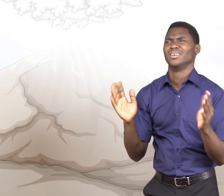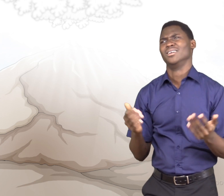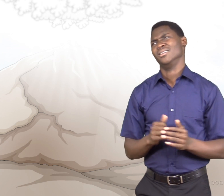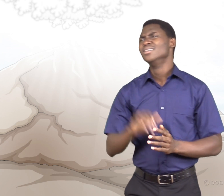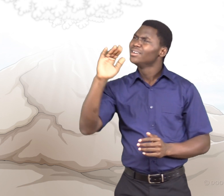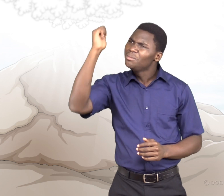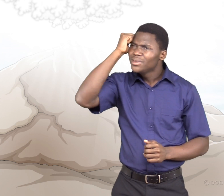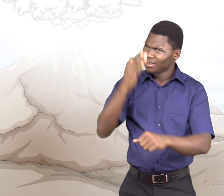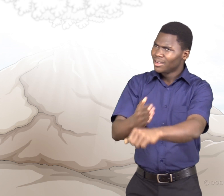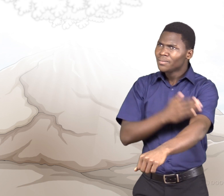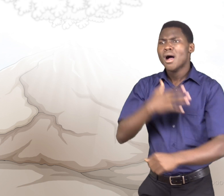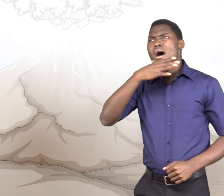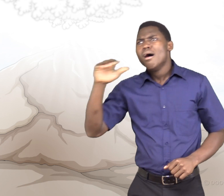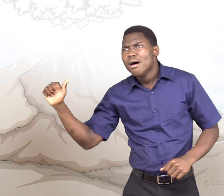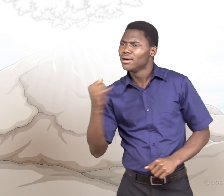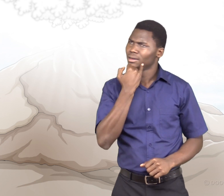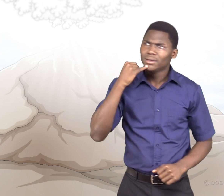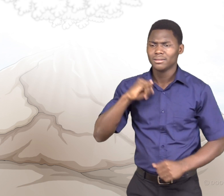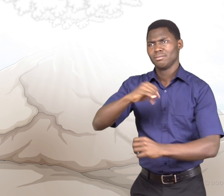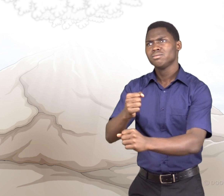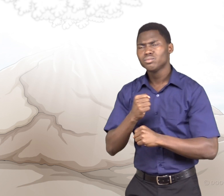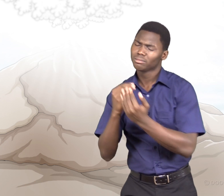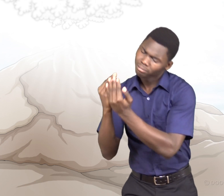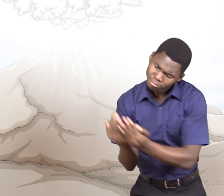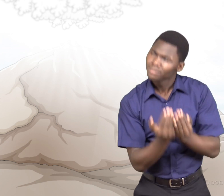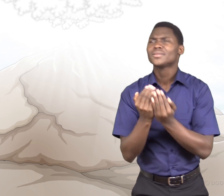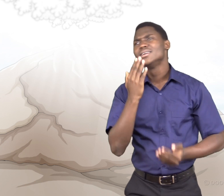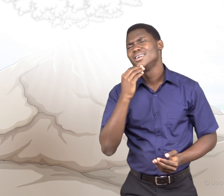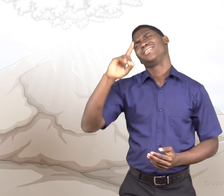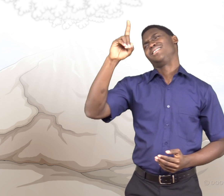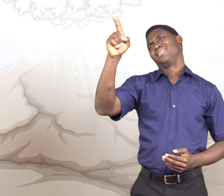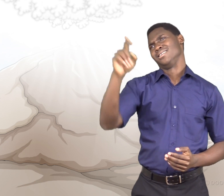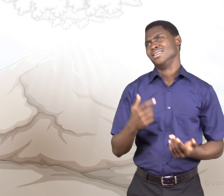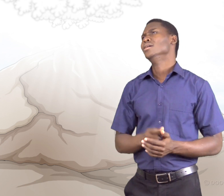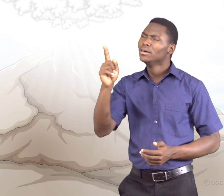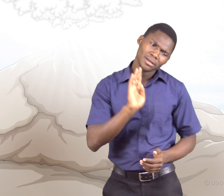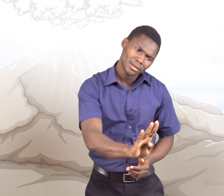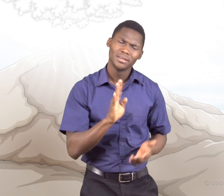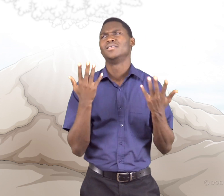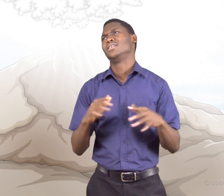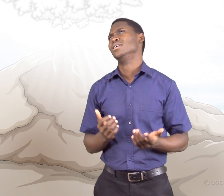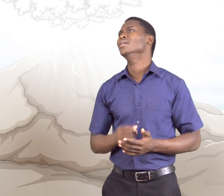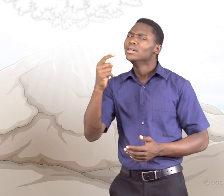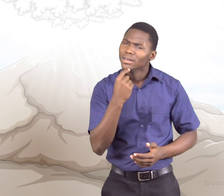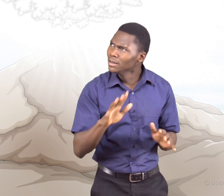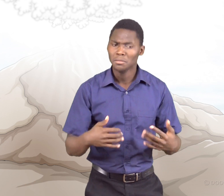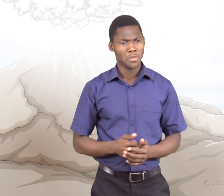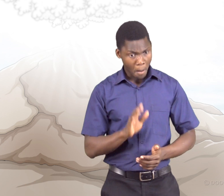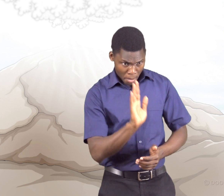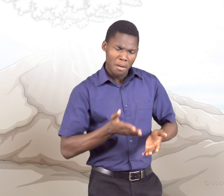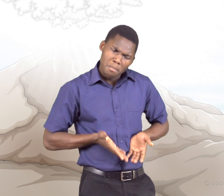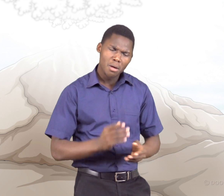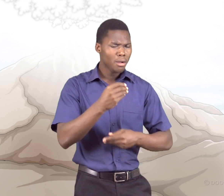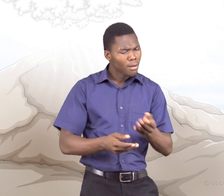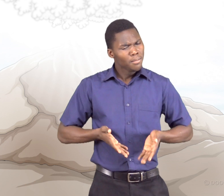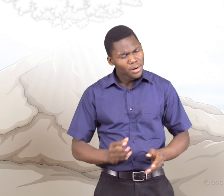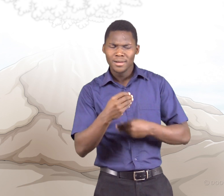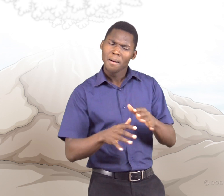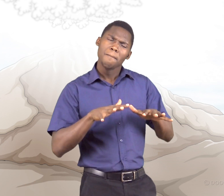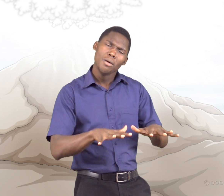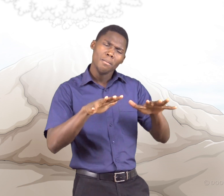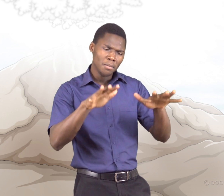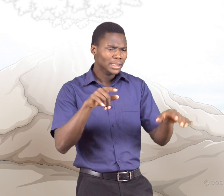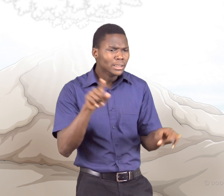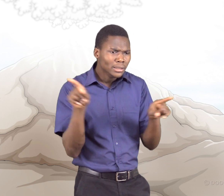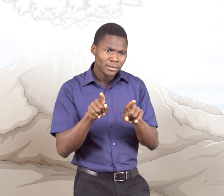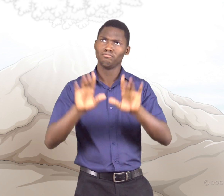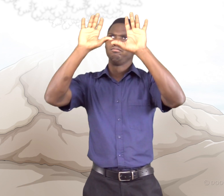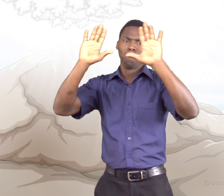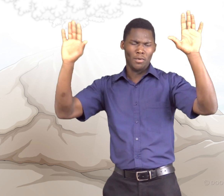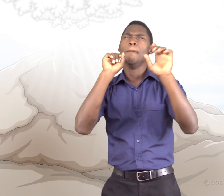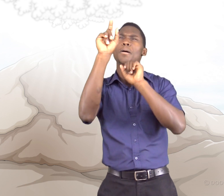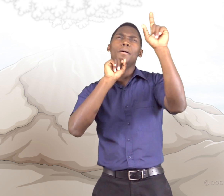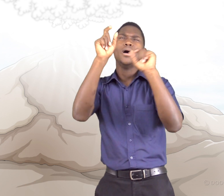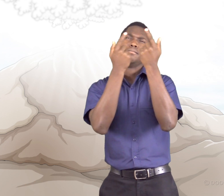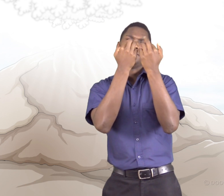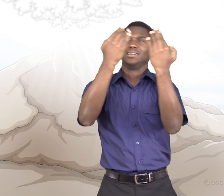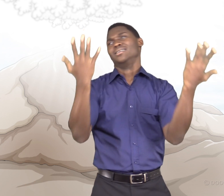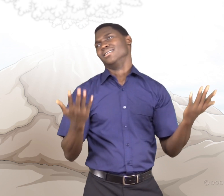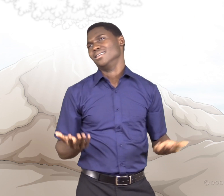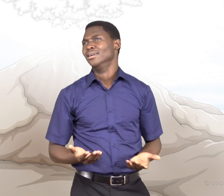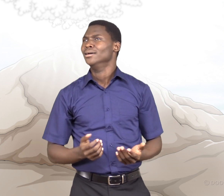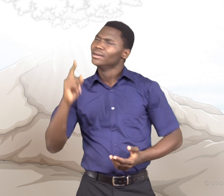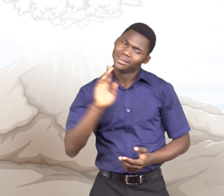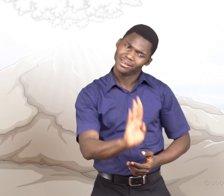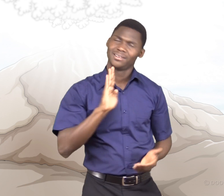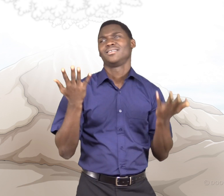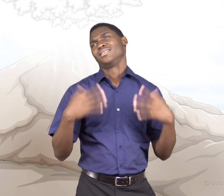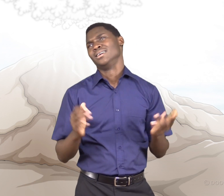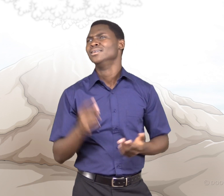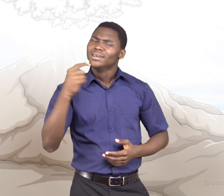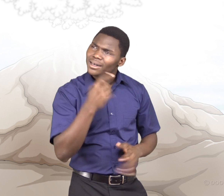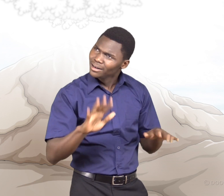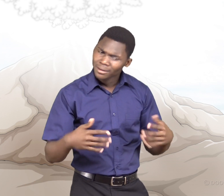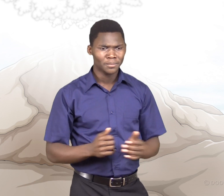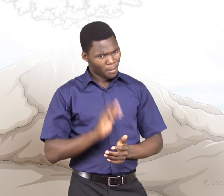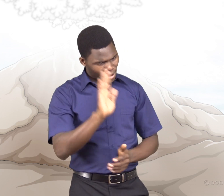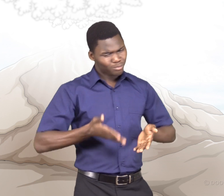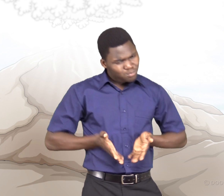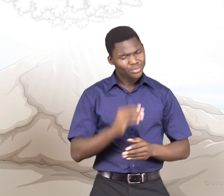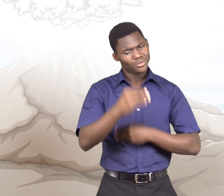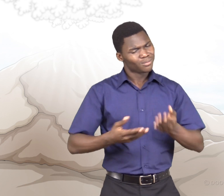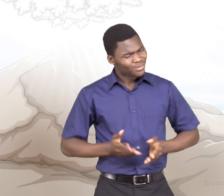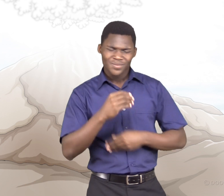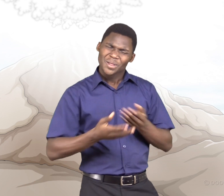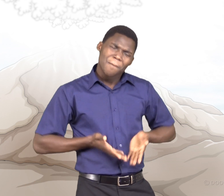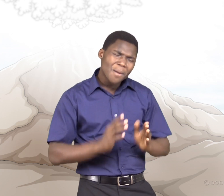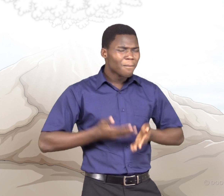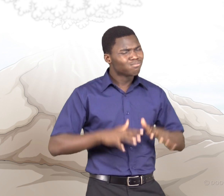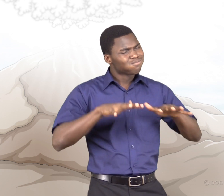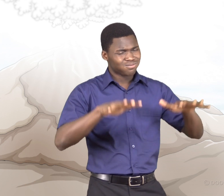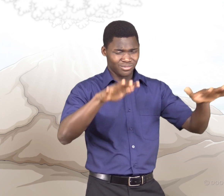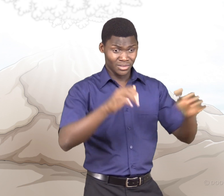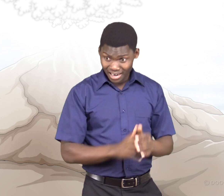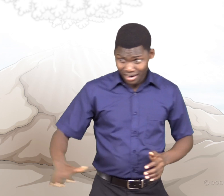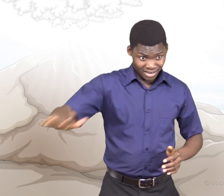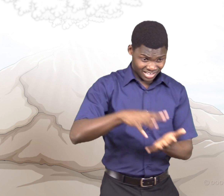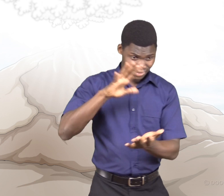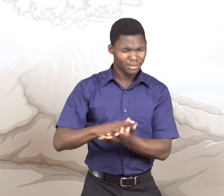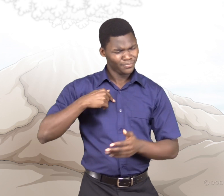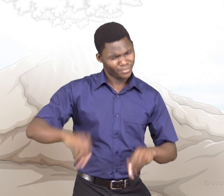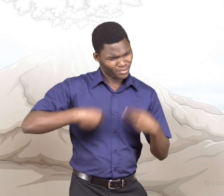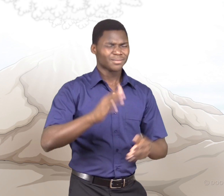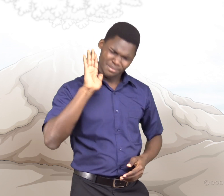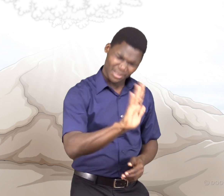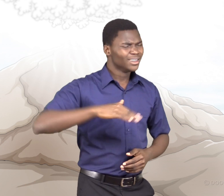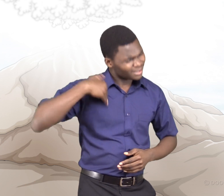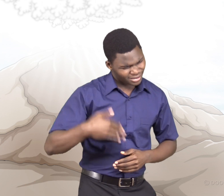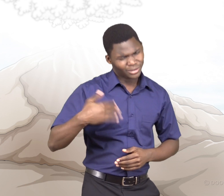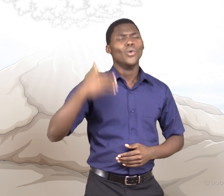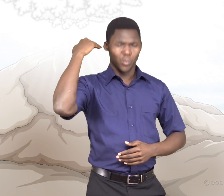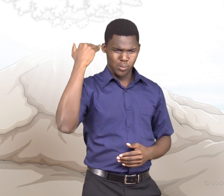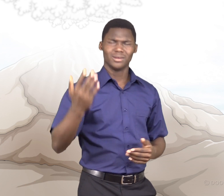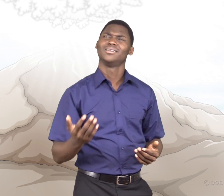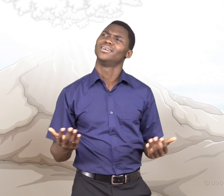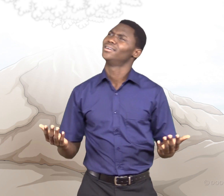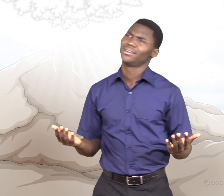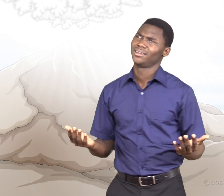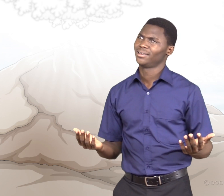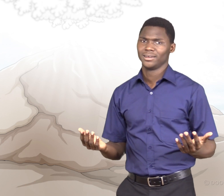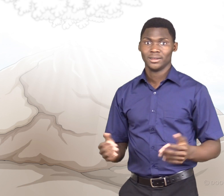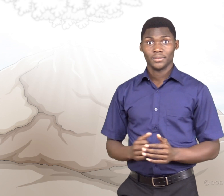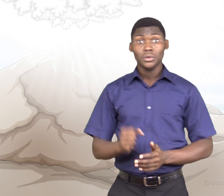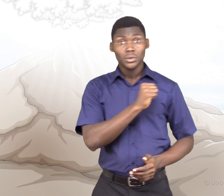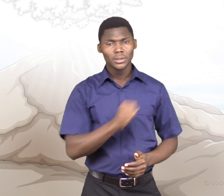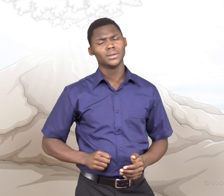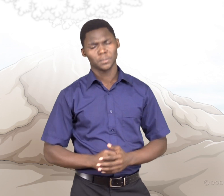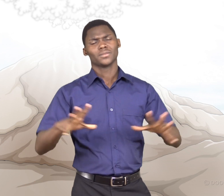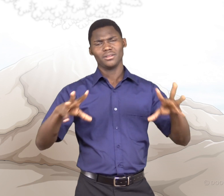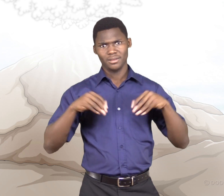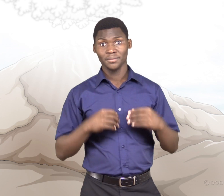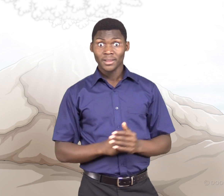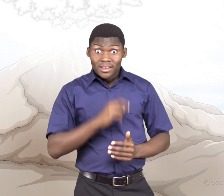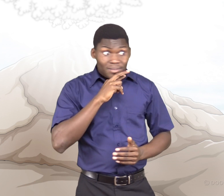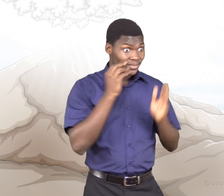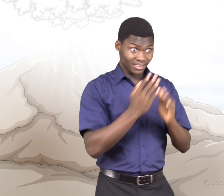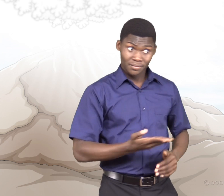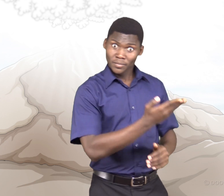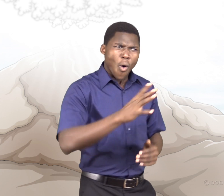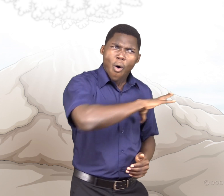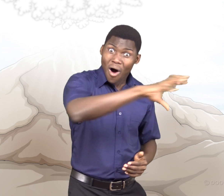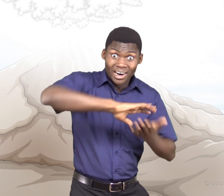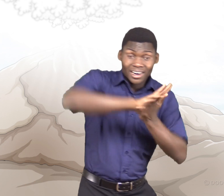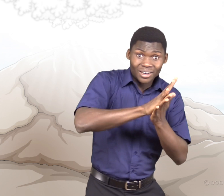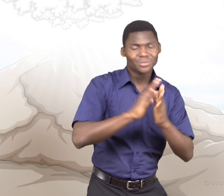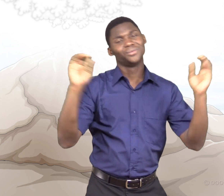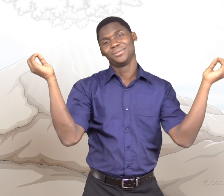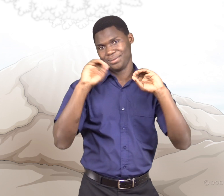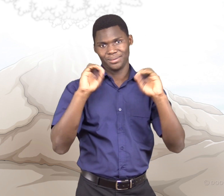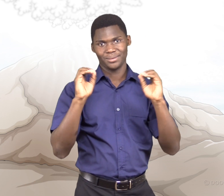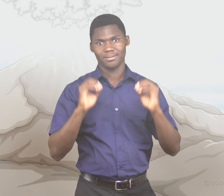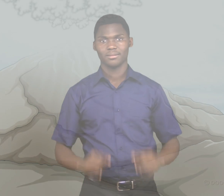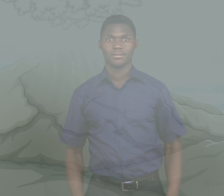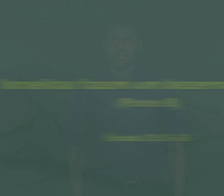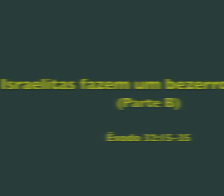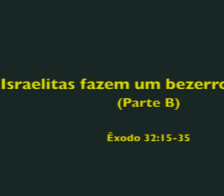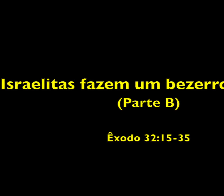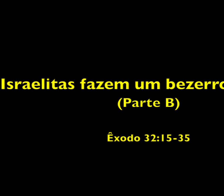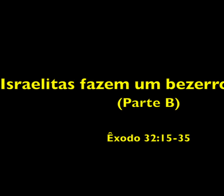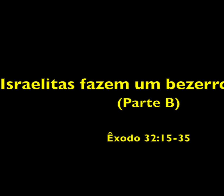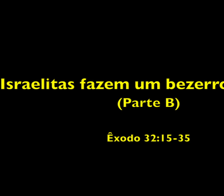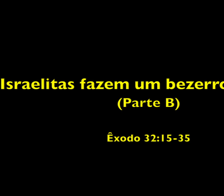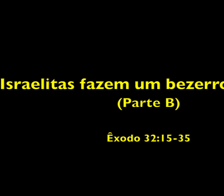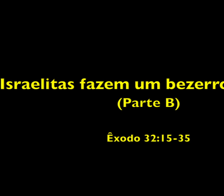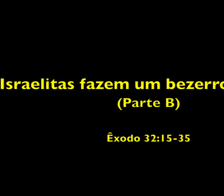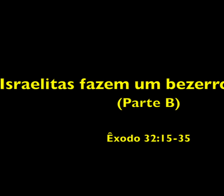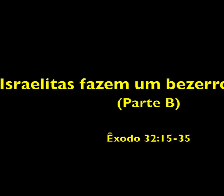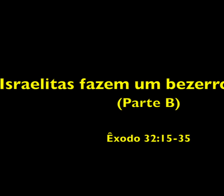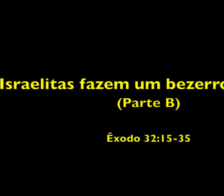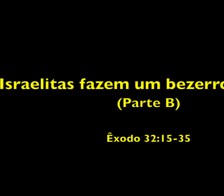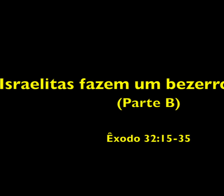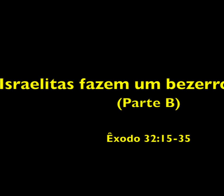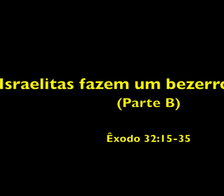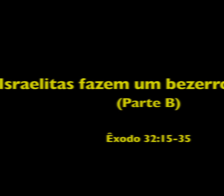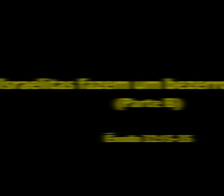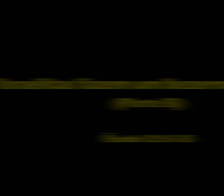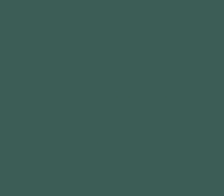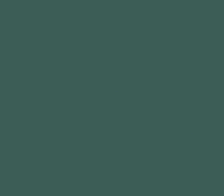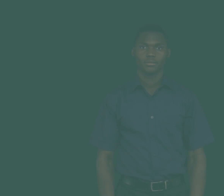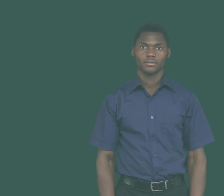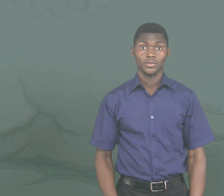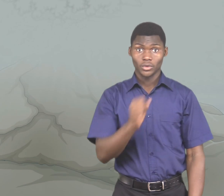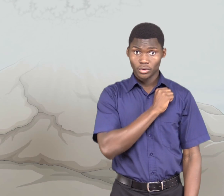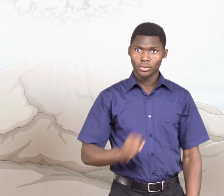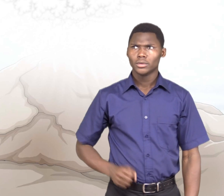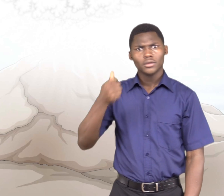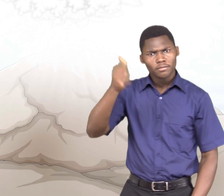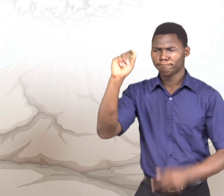Remember Your servants Abraham, Isaac, and Israel, to whom You swore by Your very self when You declared, ‘I will make your descendants as numerous as the stars in the sky, and I will give your descendants all this land that I have promised, and it shall be their inheritance forever.’” So the LORD relented from the calamity He had threatened to bring on His people.